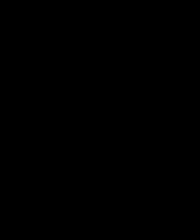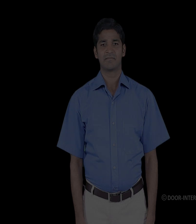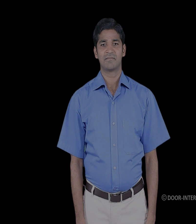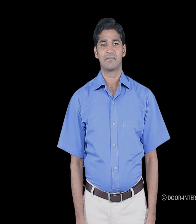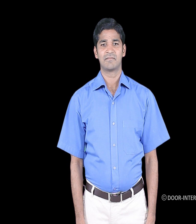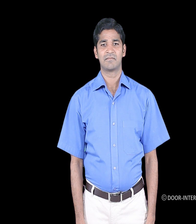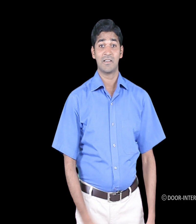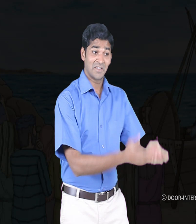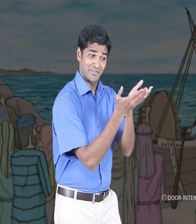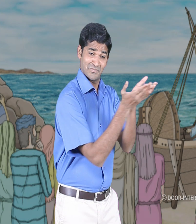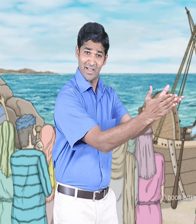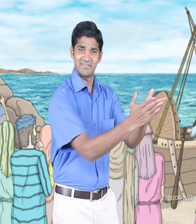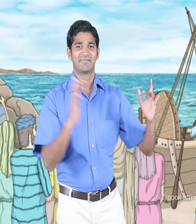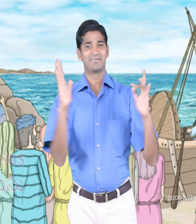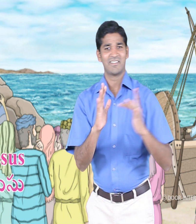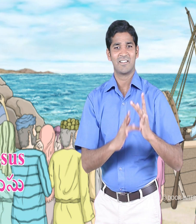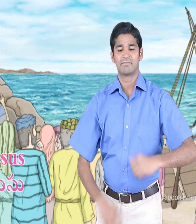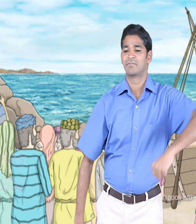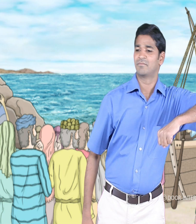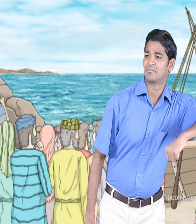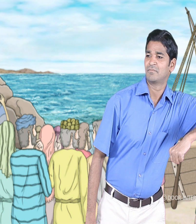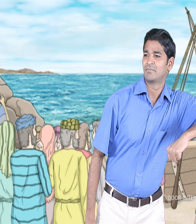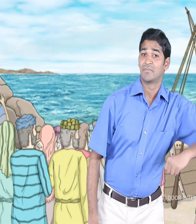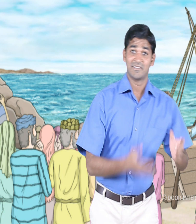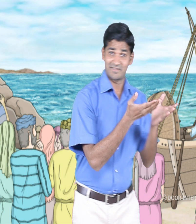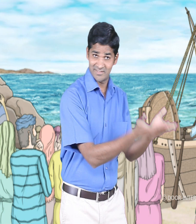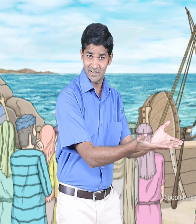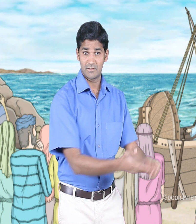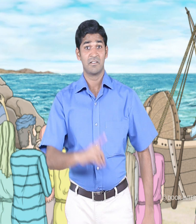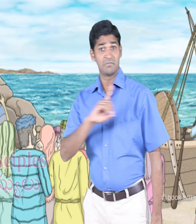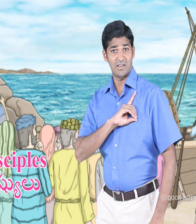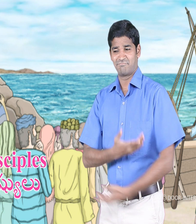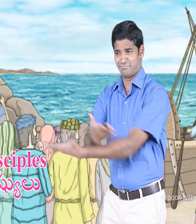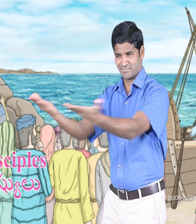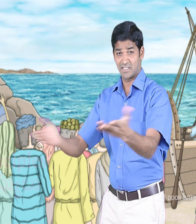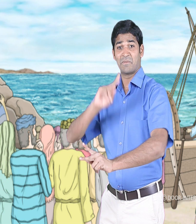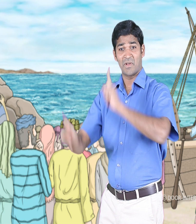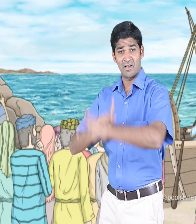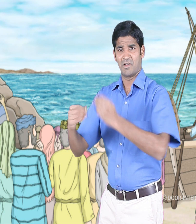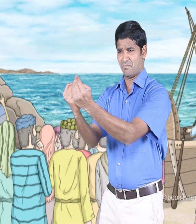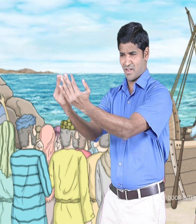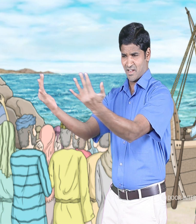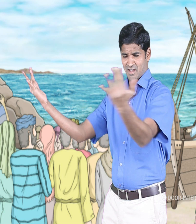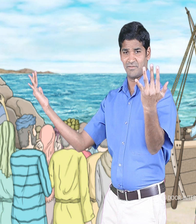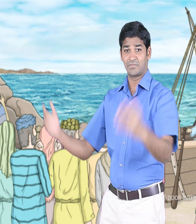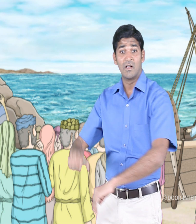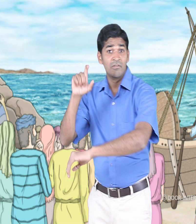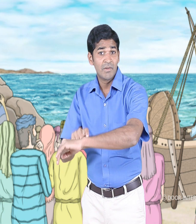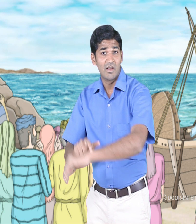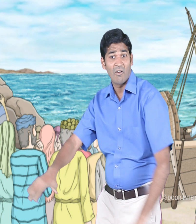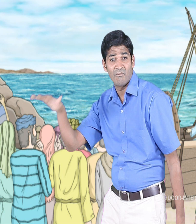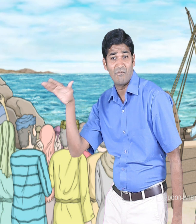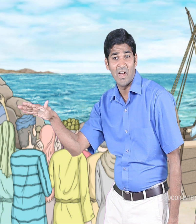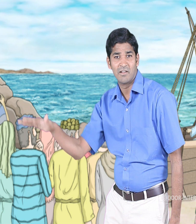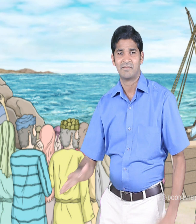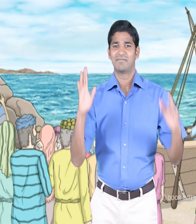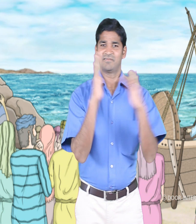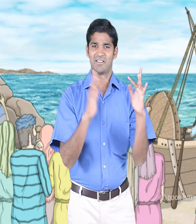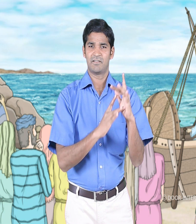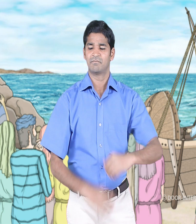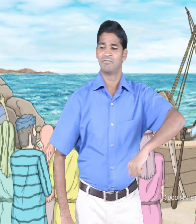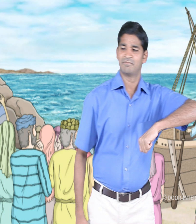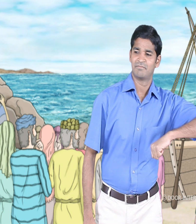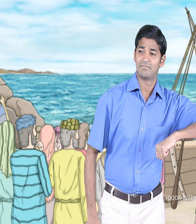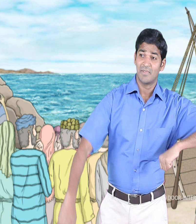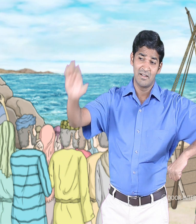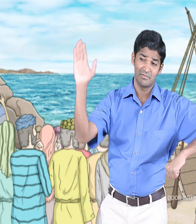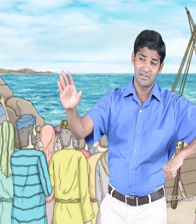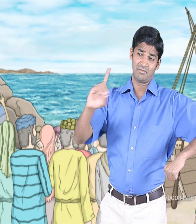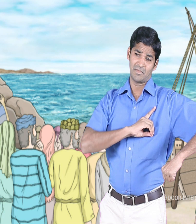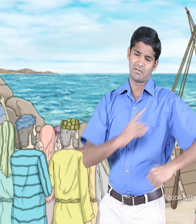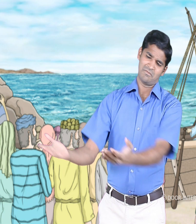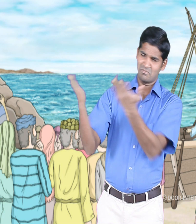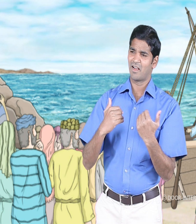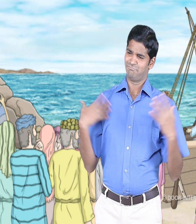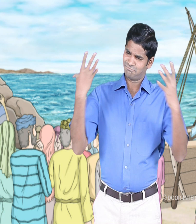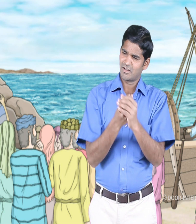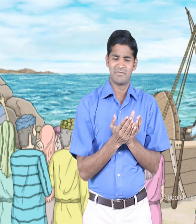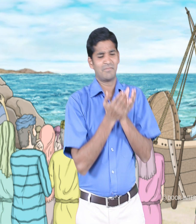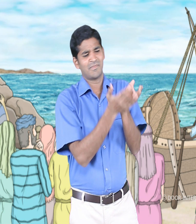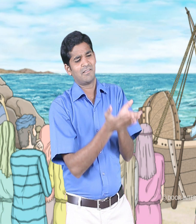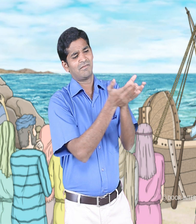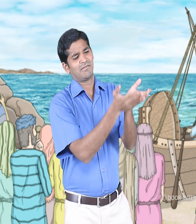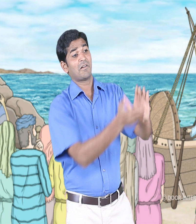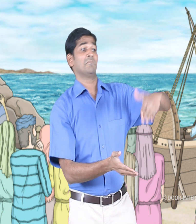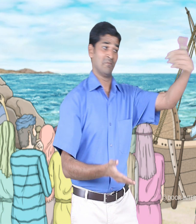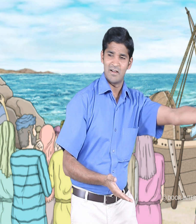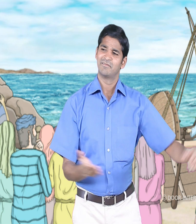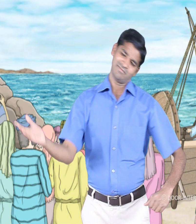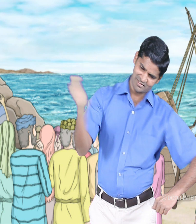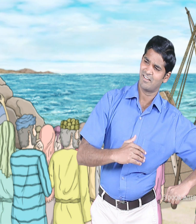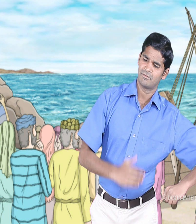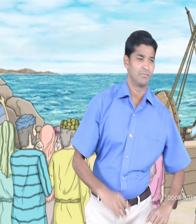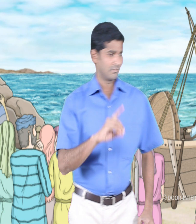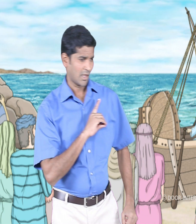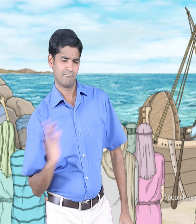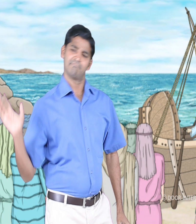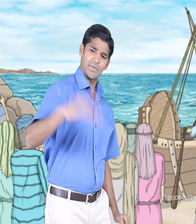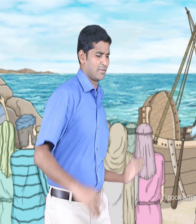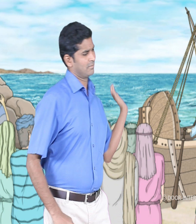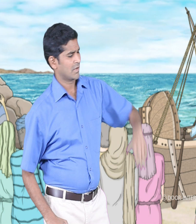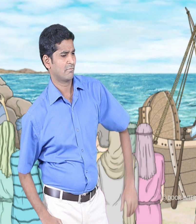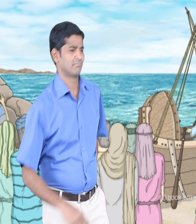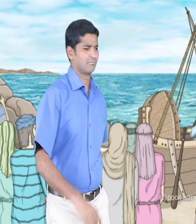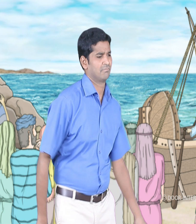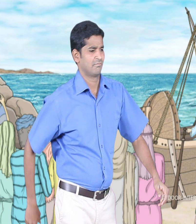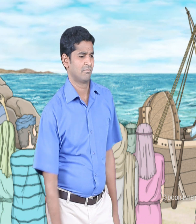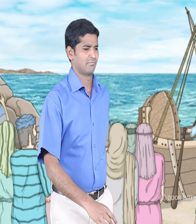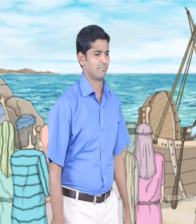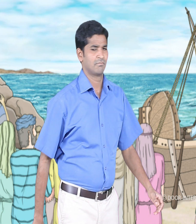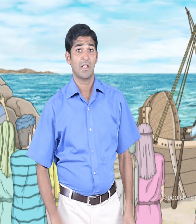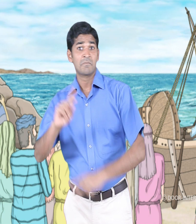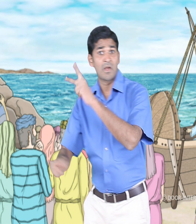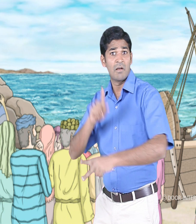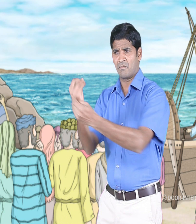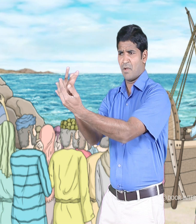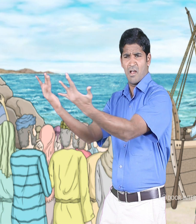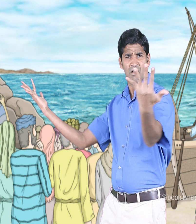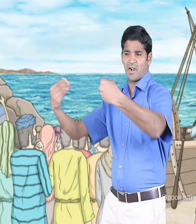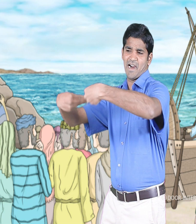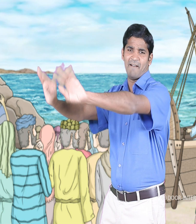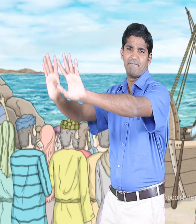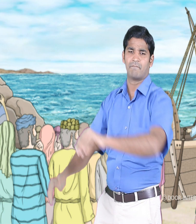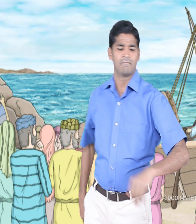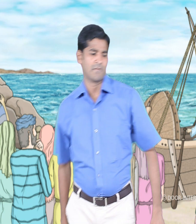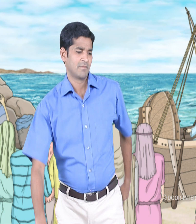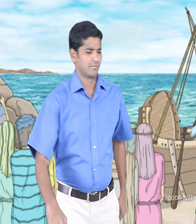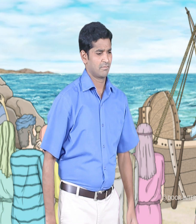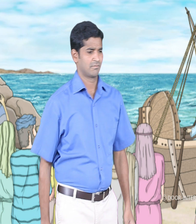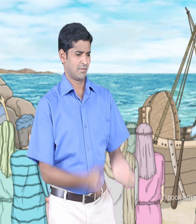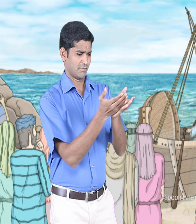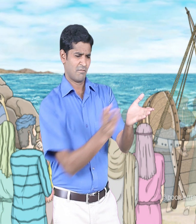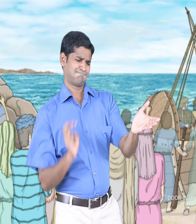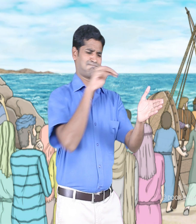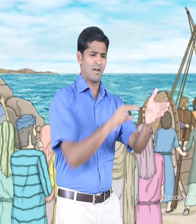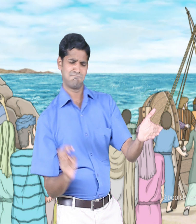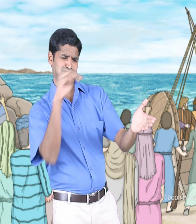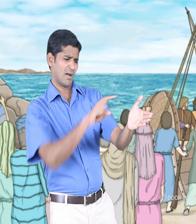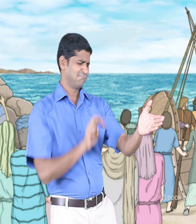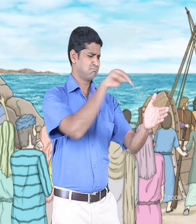When that evening came, He said to His disciples, “Let us cross to the other side.”